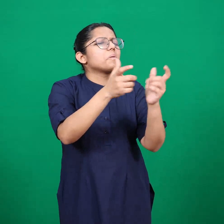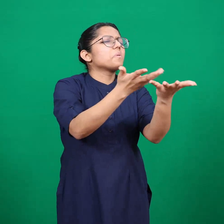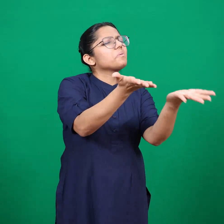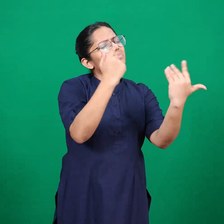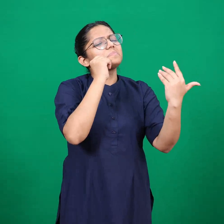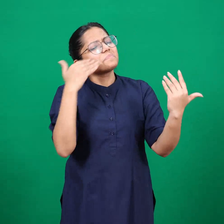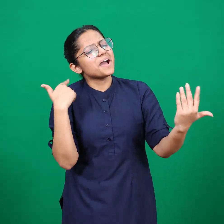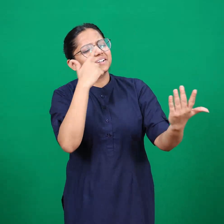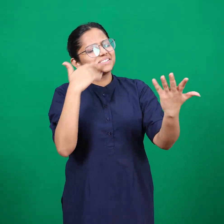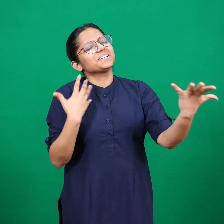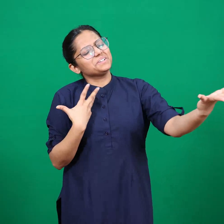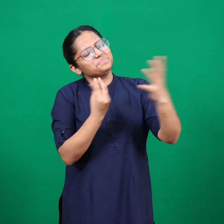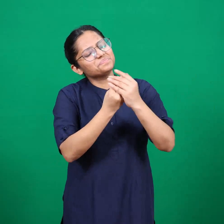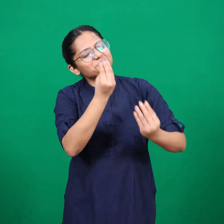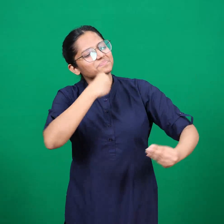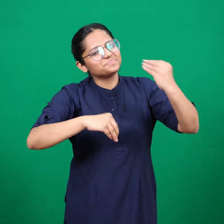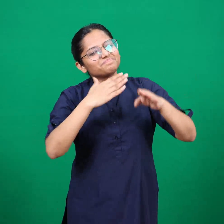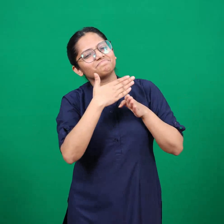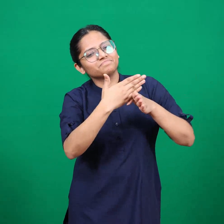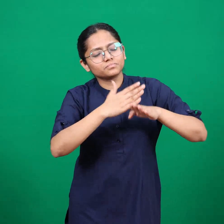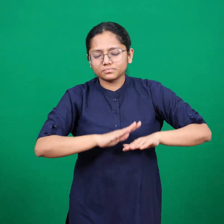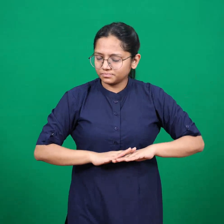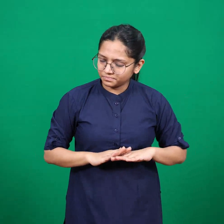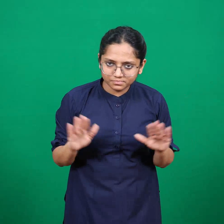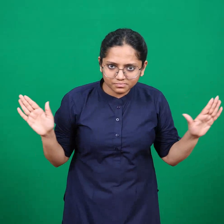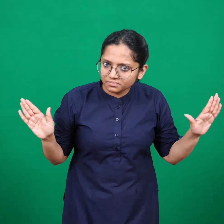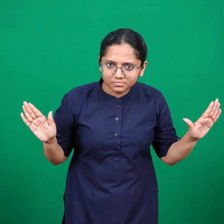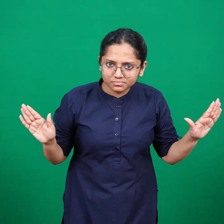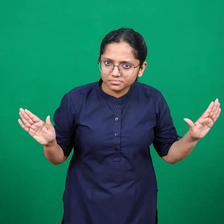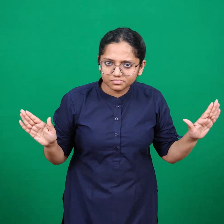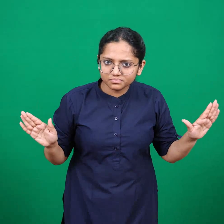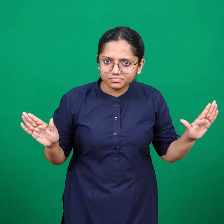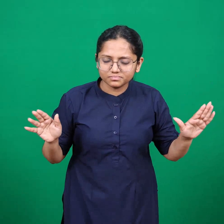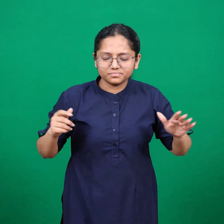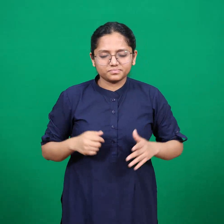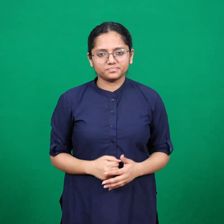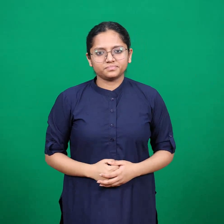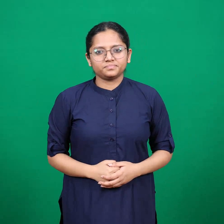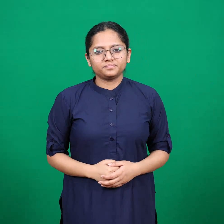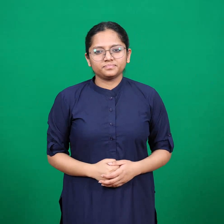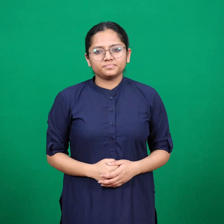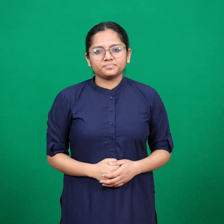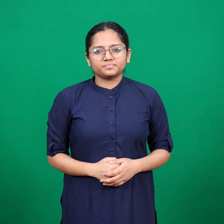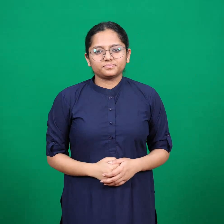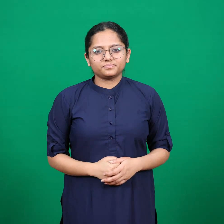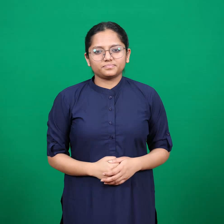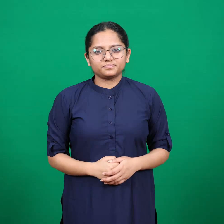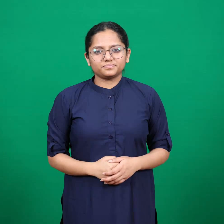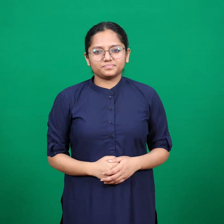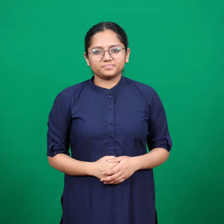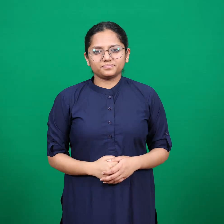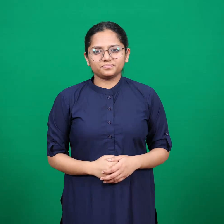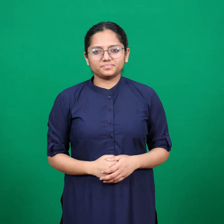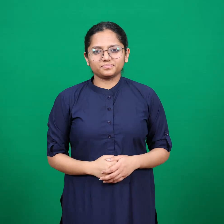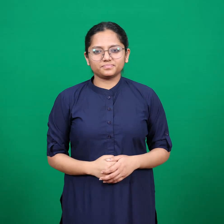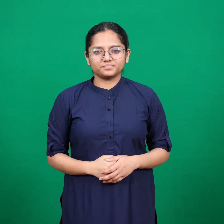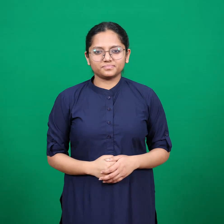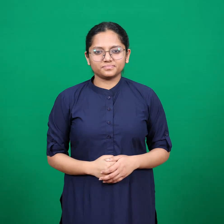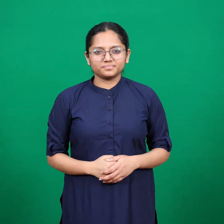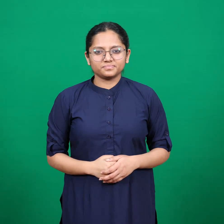With such a man do not even eat.